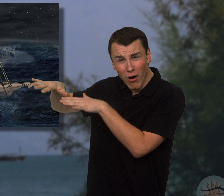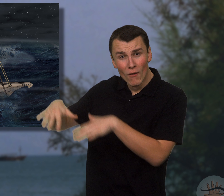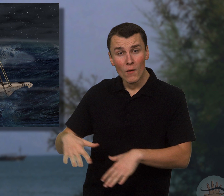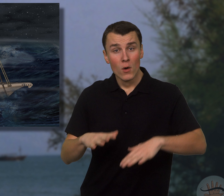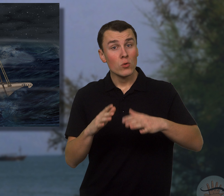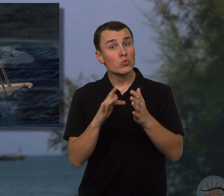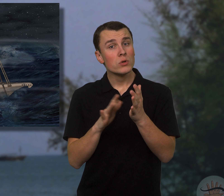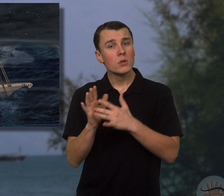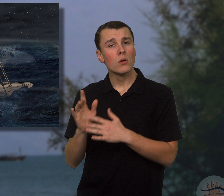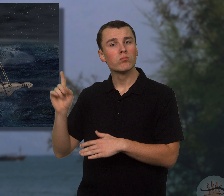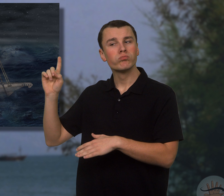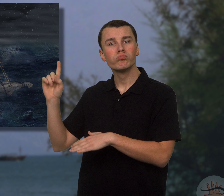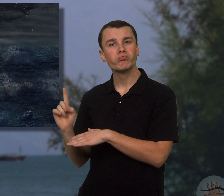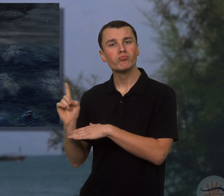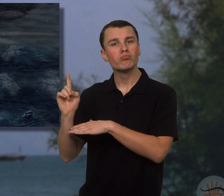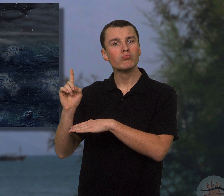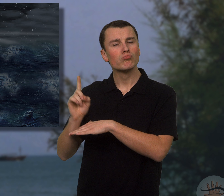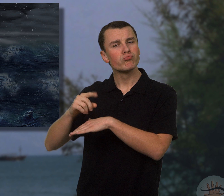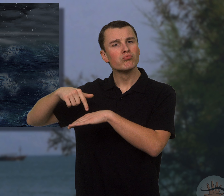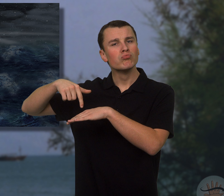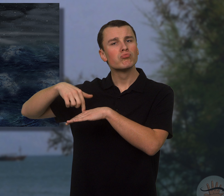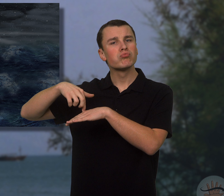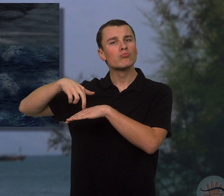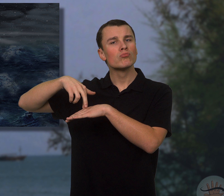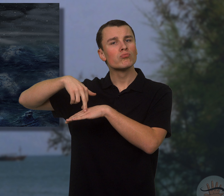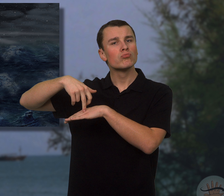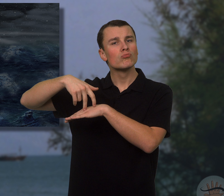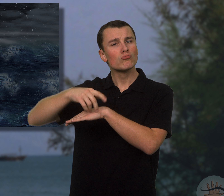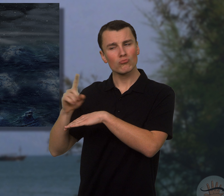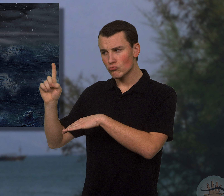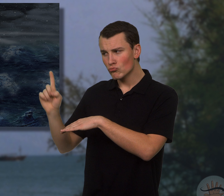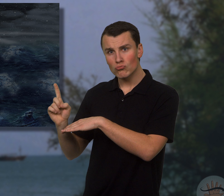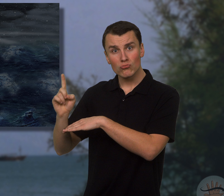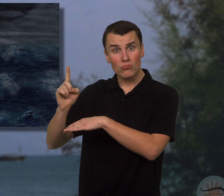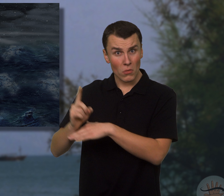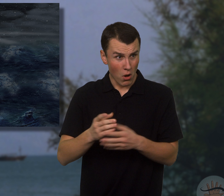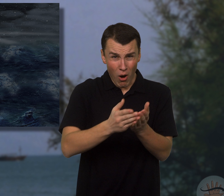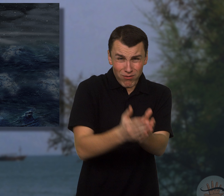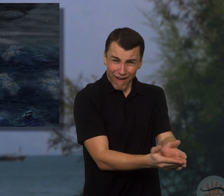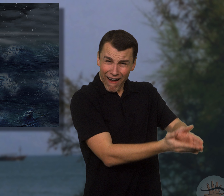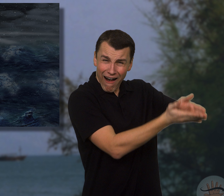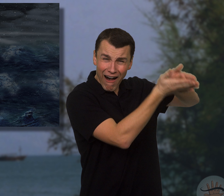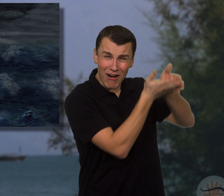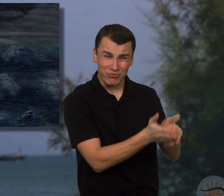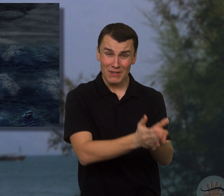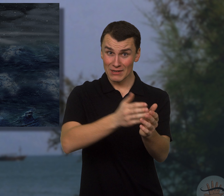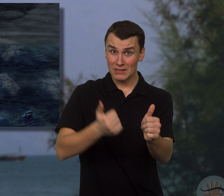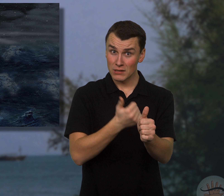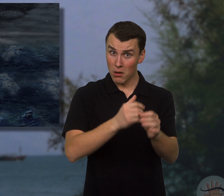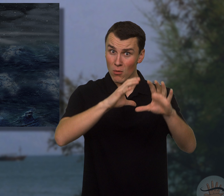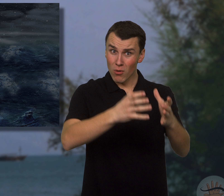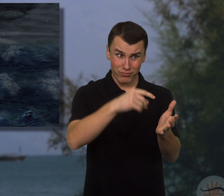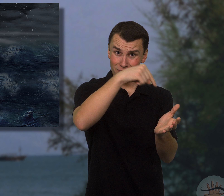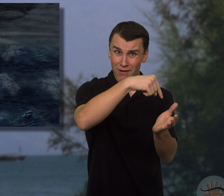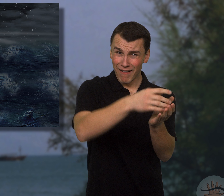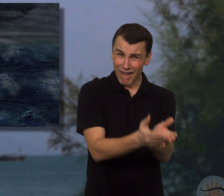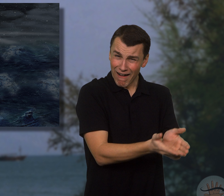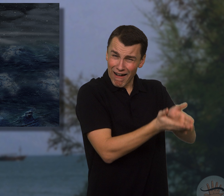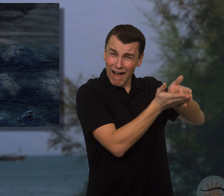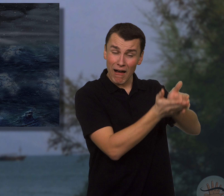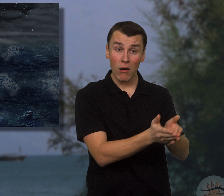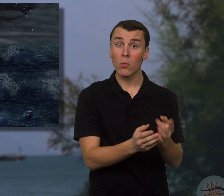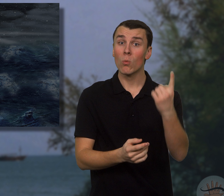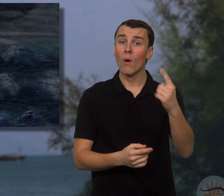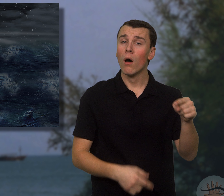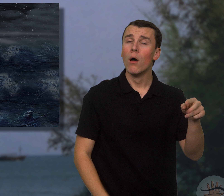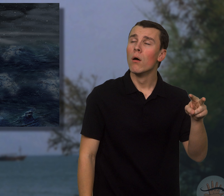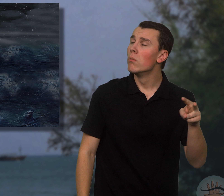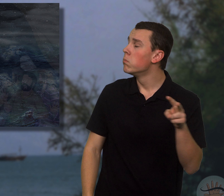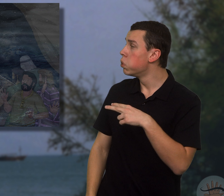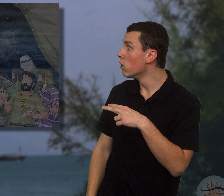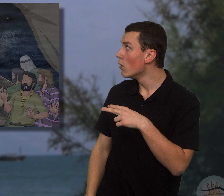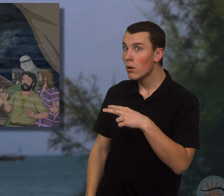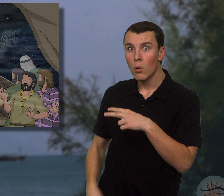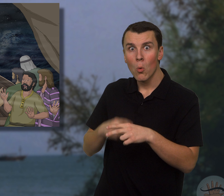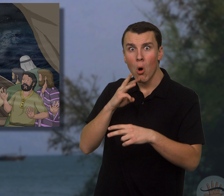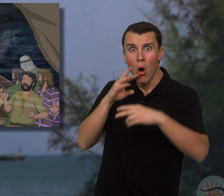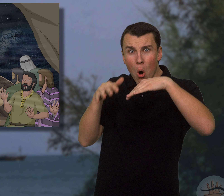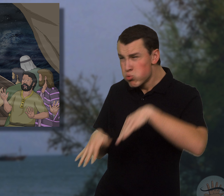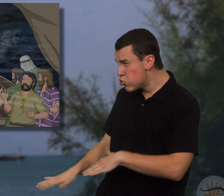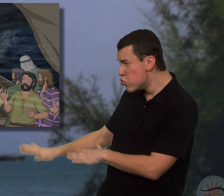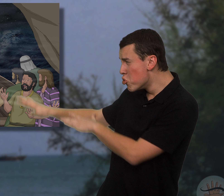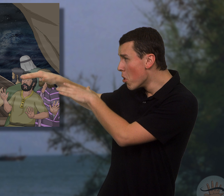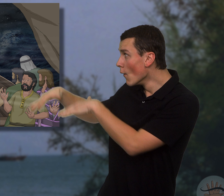During the fourth watch of the night, Jesus went out to them, walking on the sea.